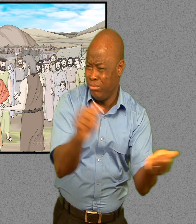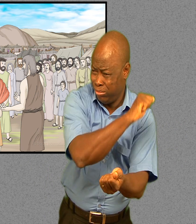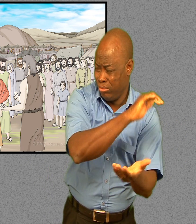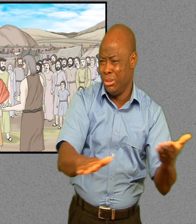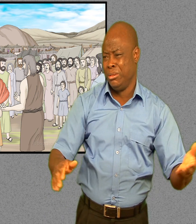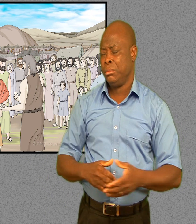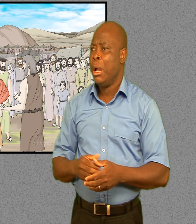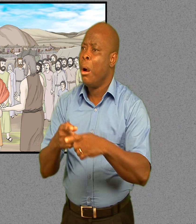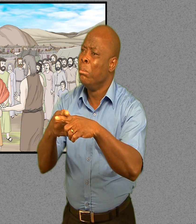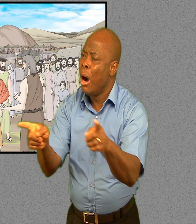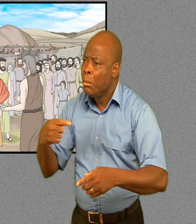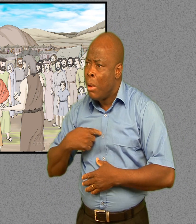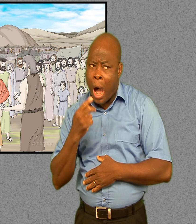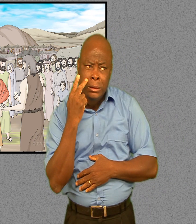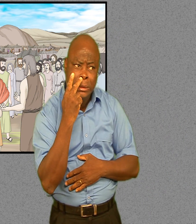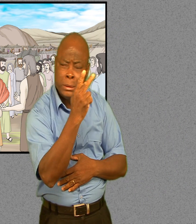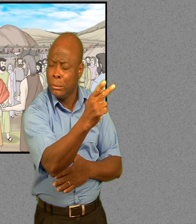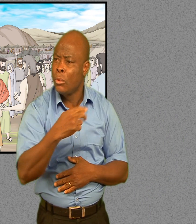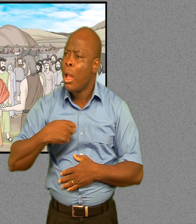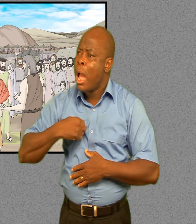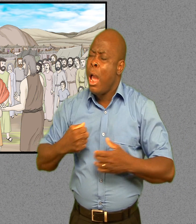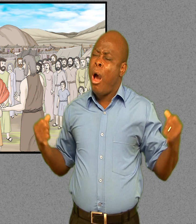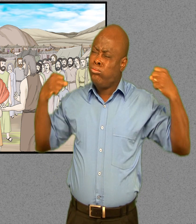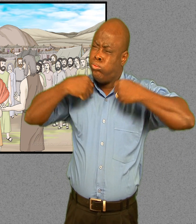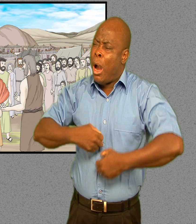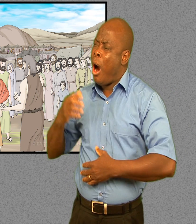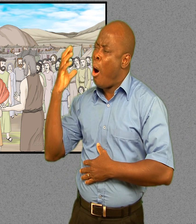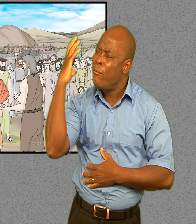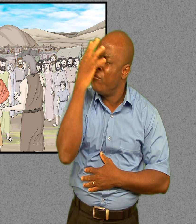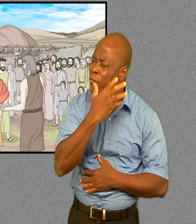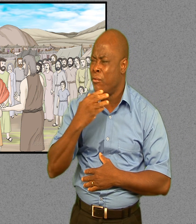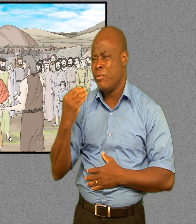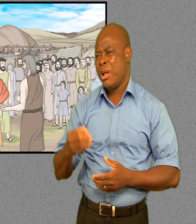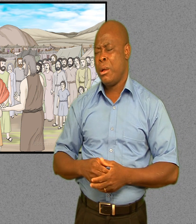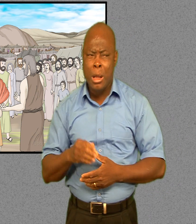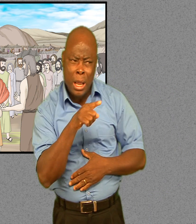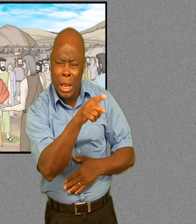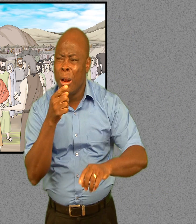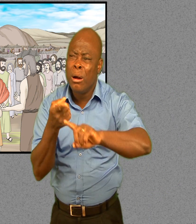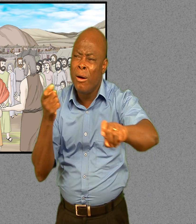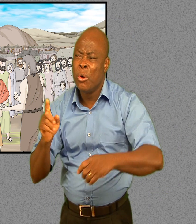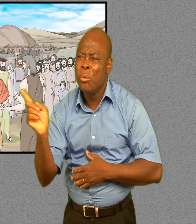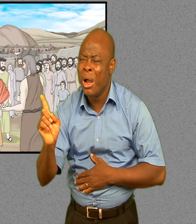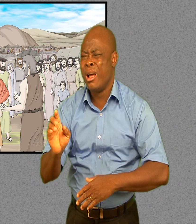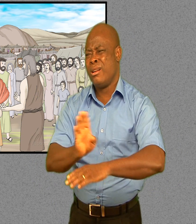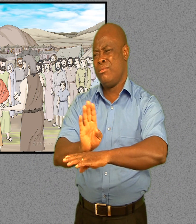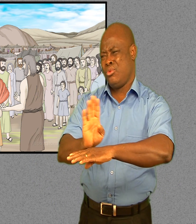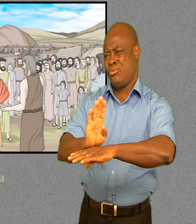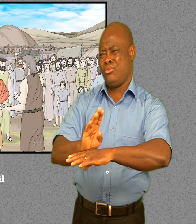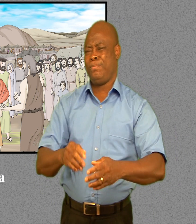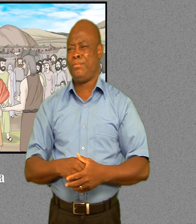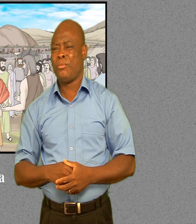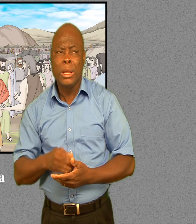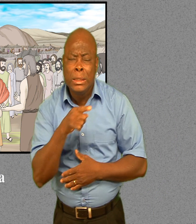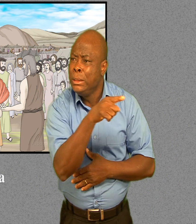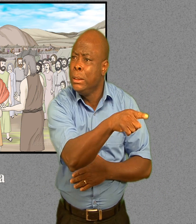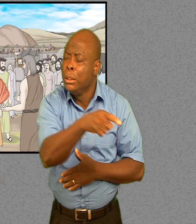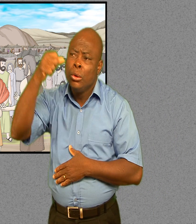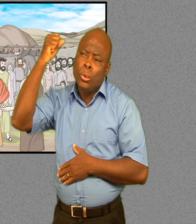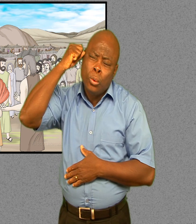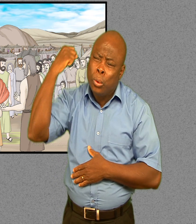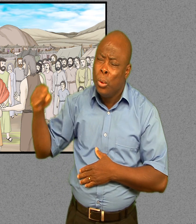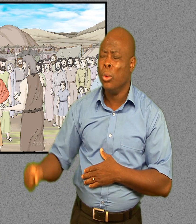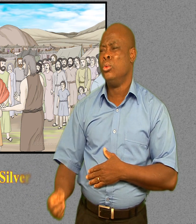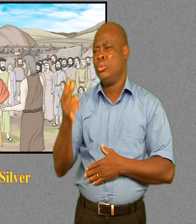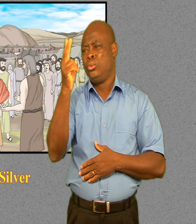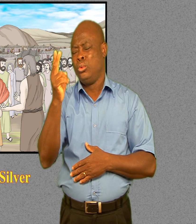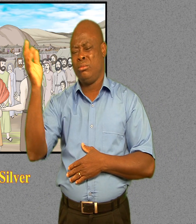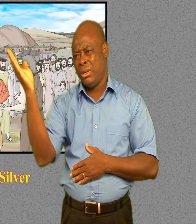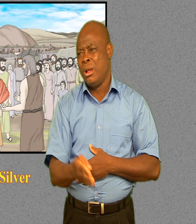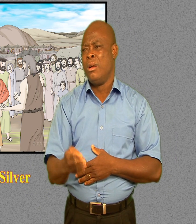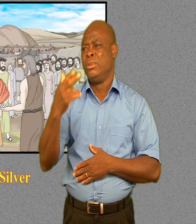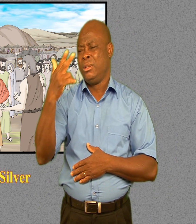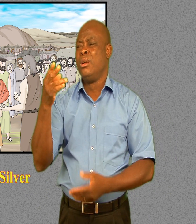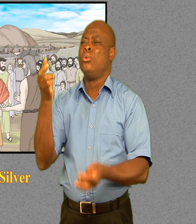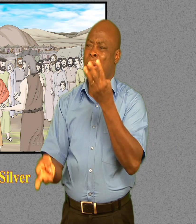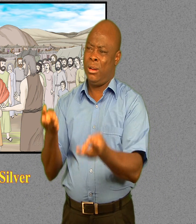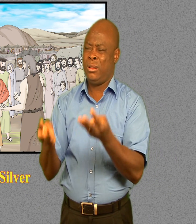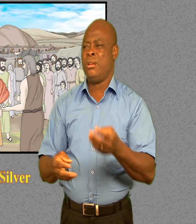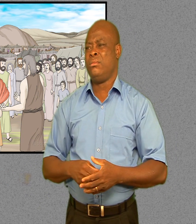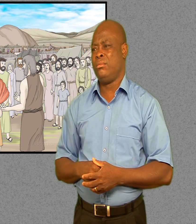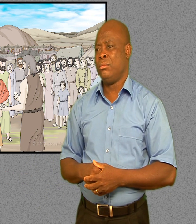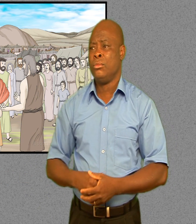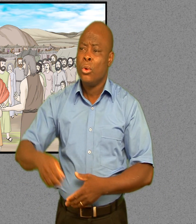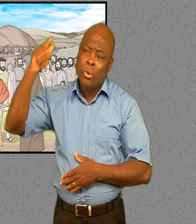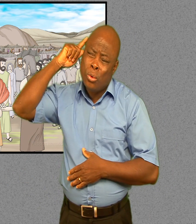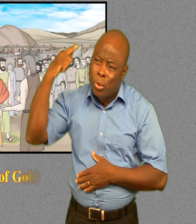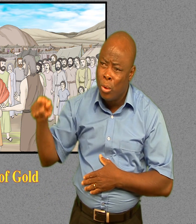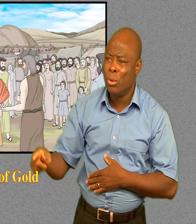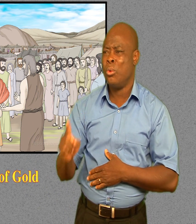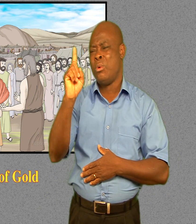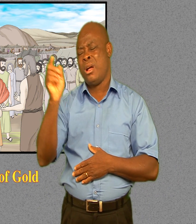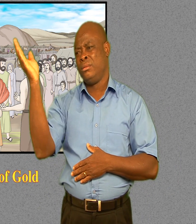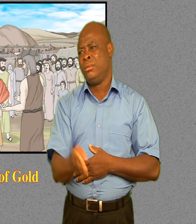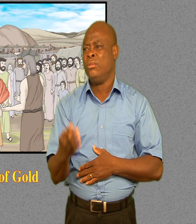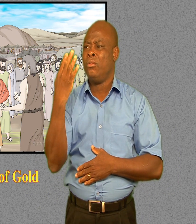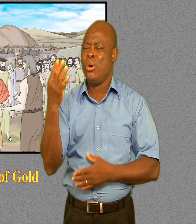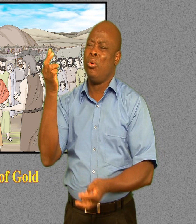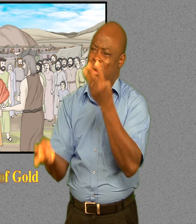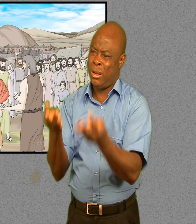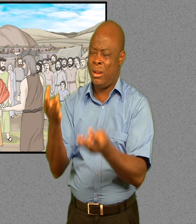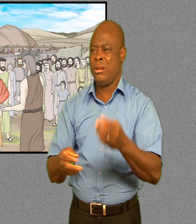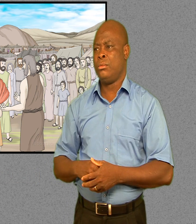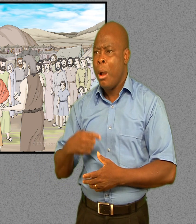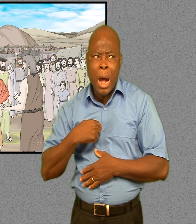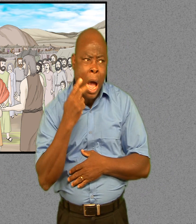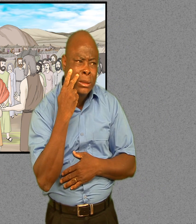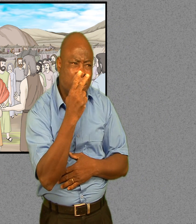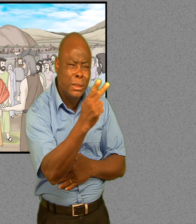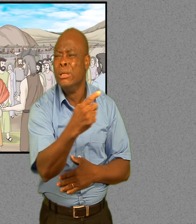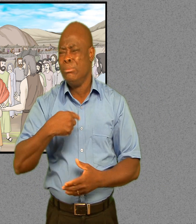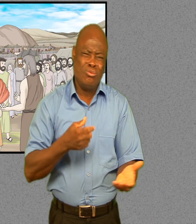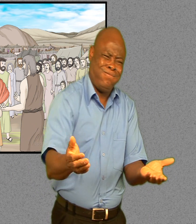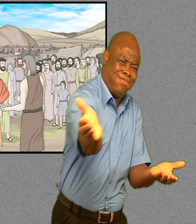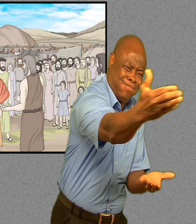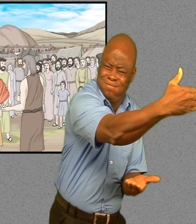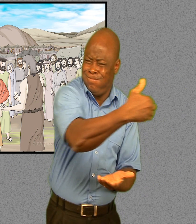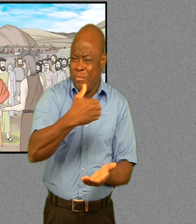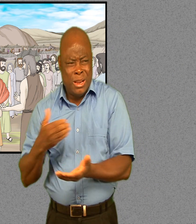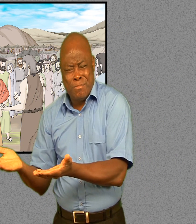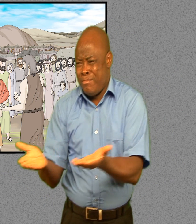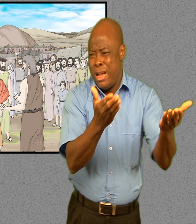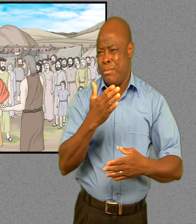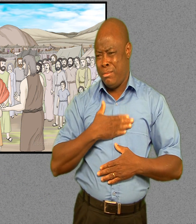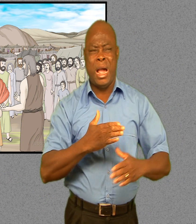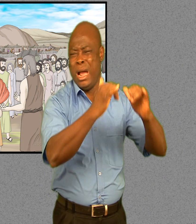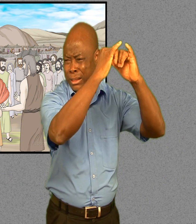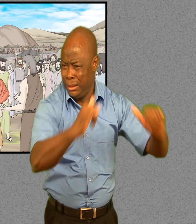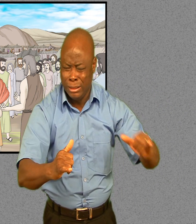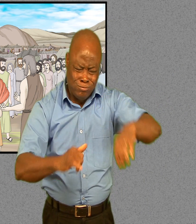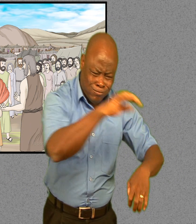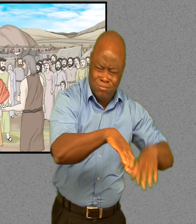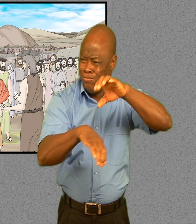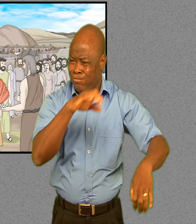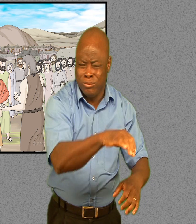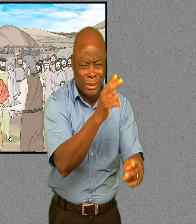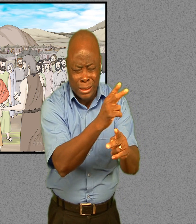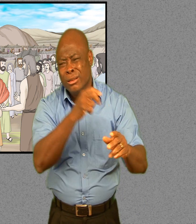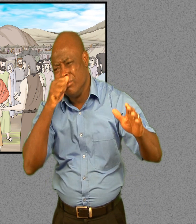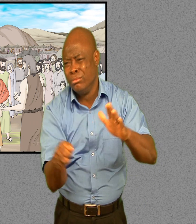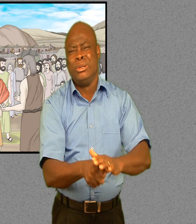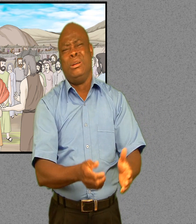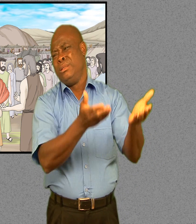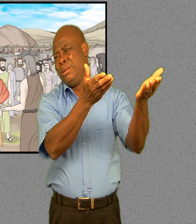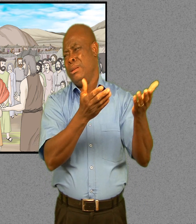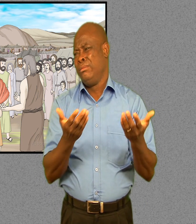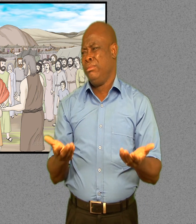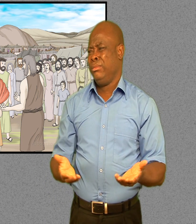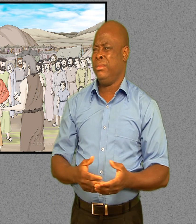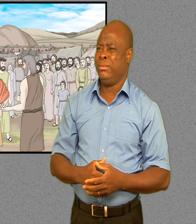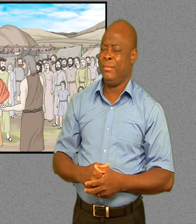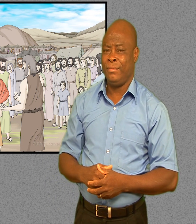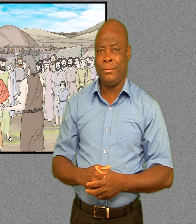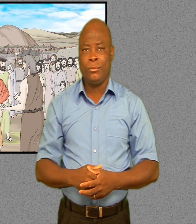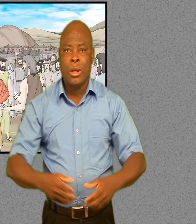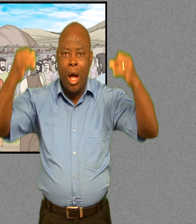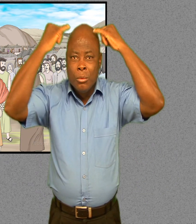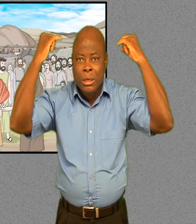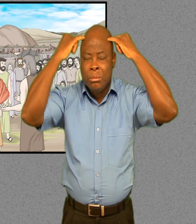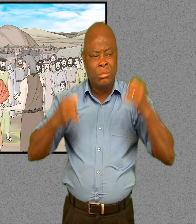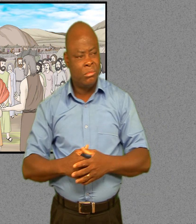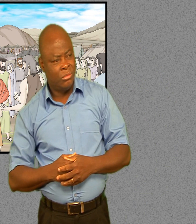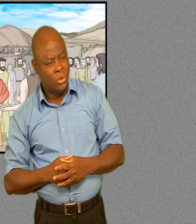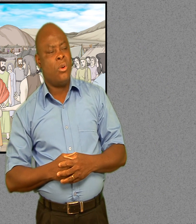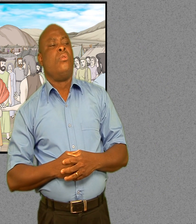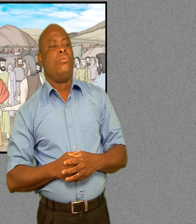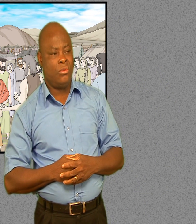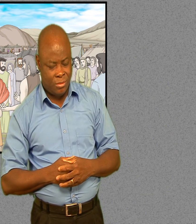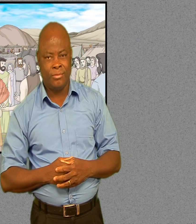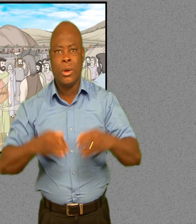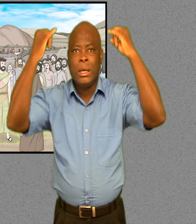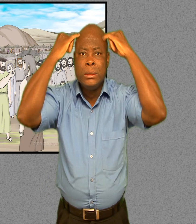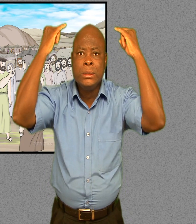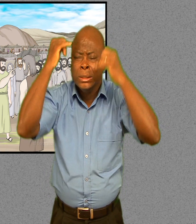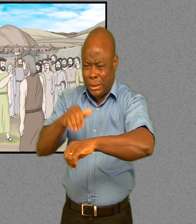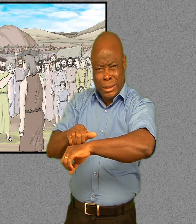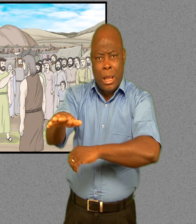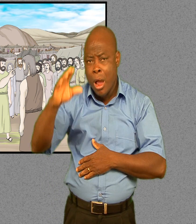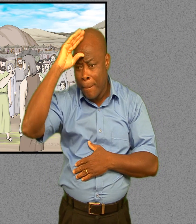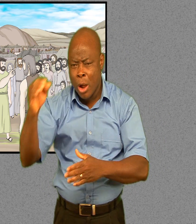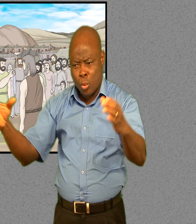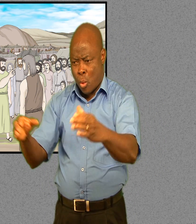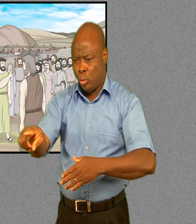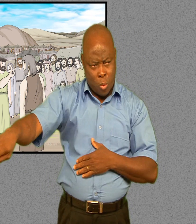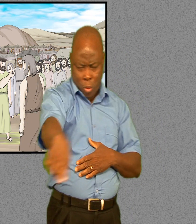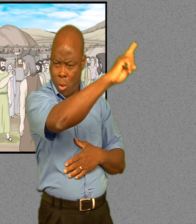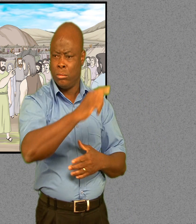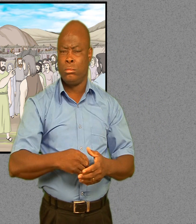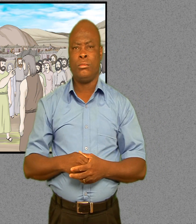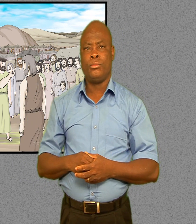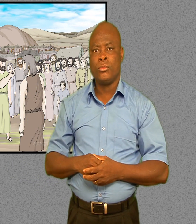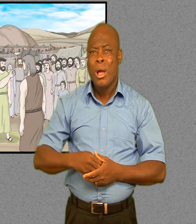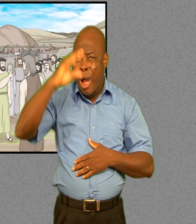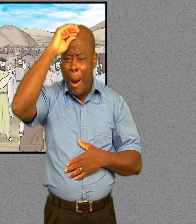This is what I did: When I saw among the spoils a beautiful cloak from Shinar, two hundred shekels of silver, and a bar of gold weighing fifty shekels, I coveted them and took them.